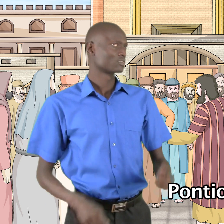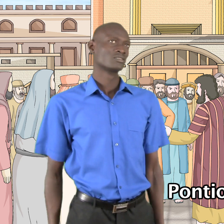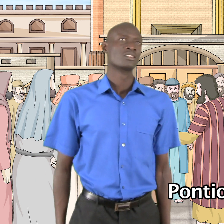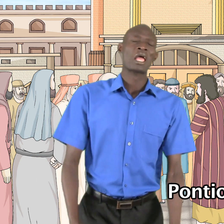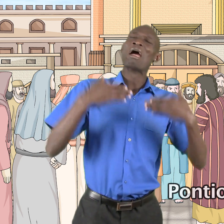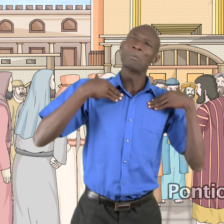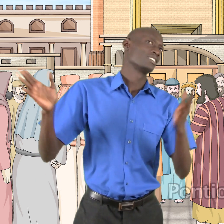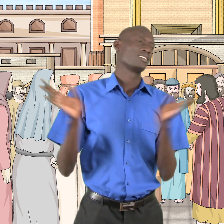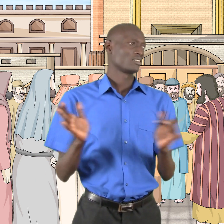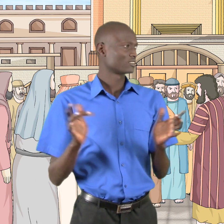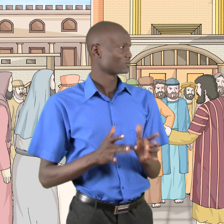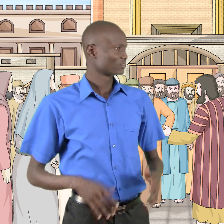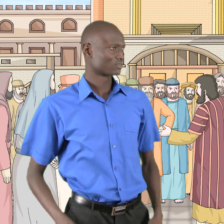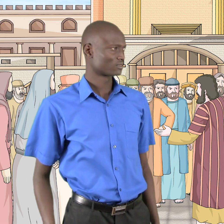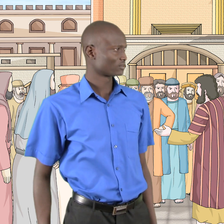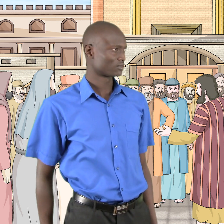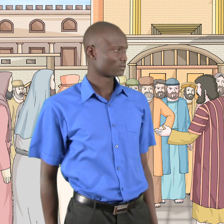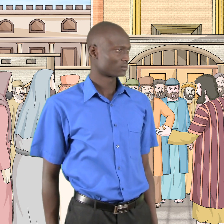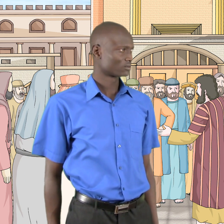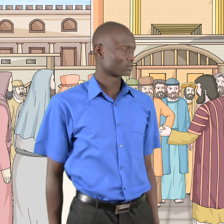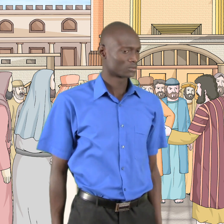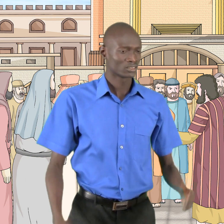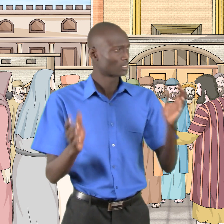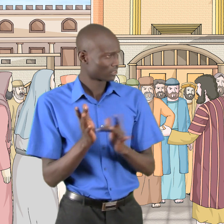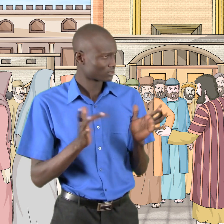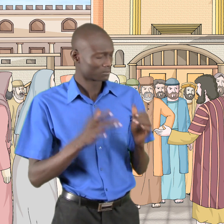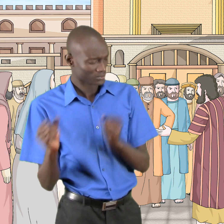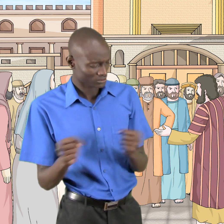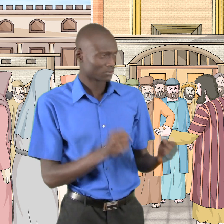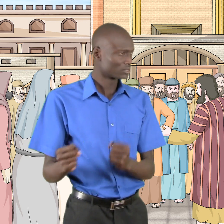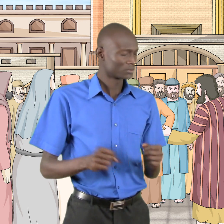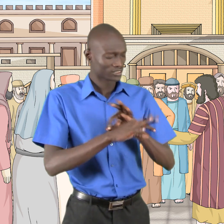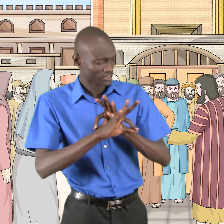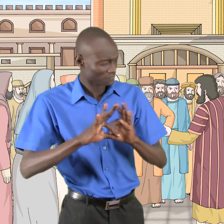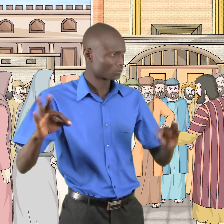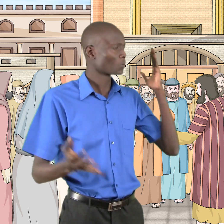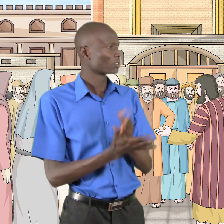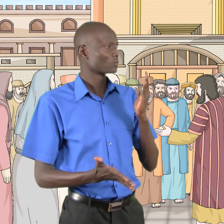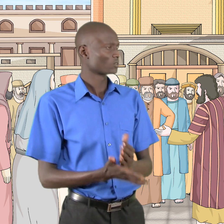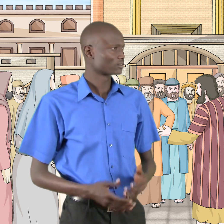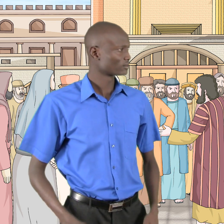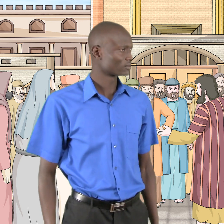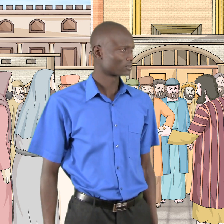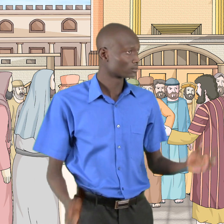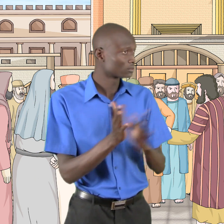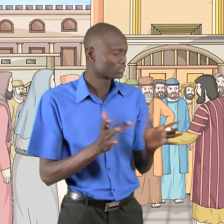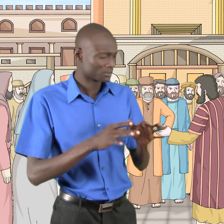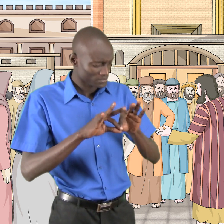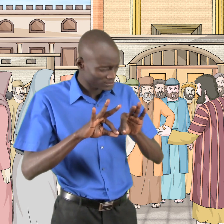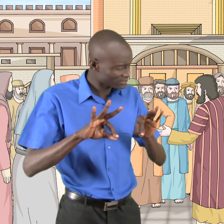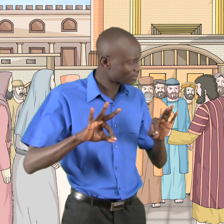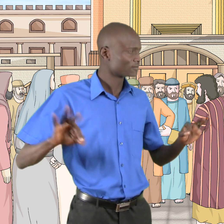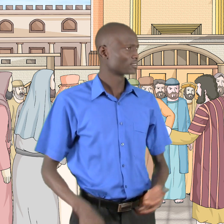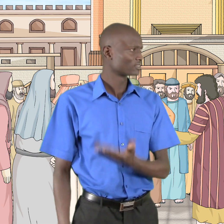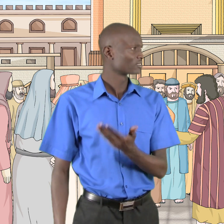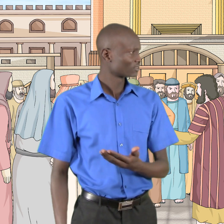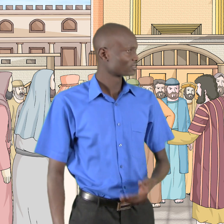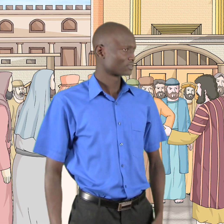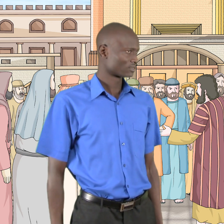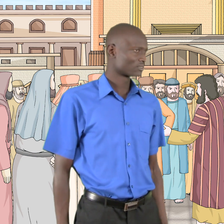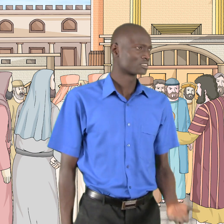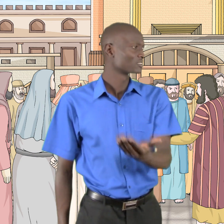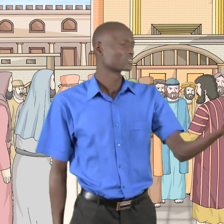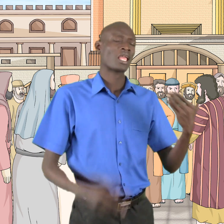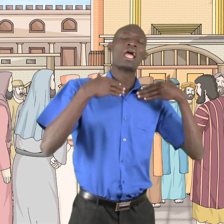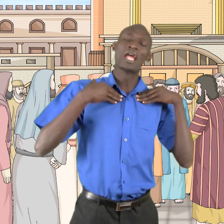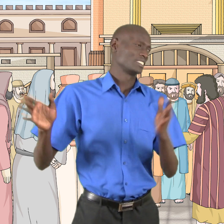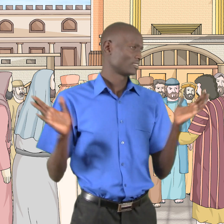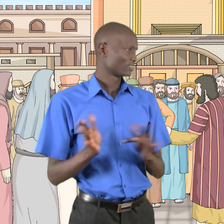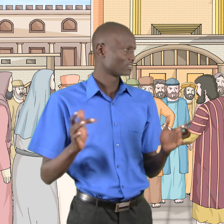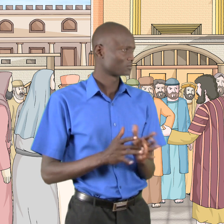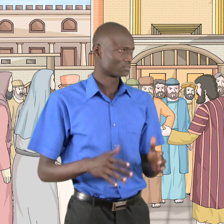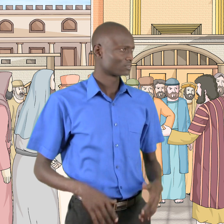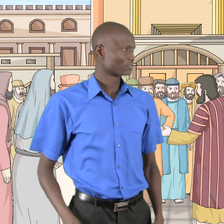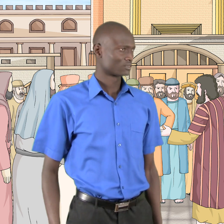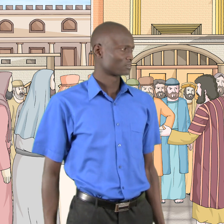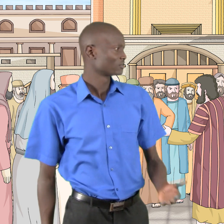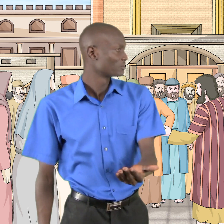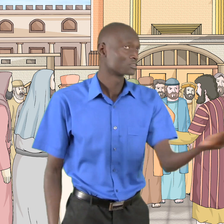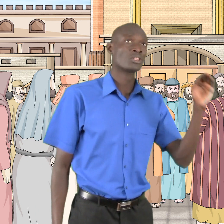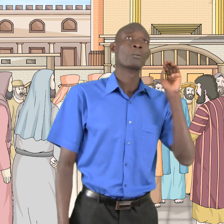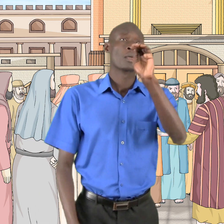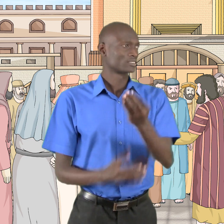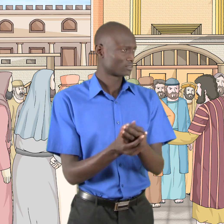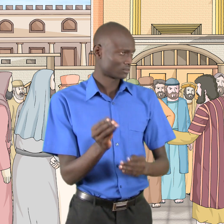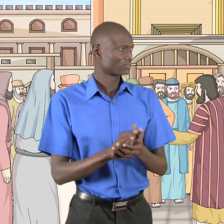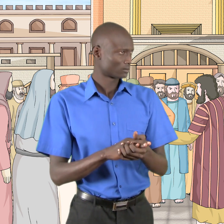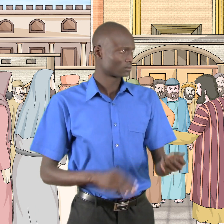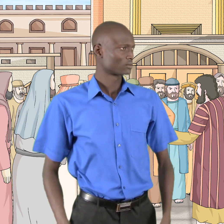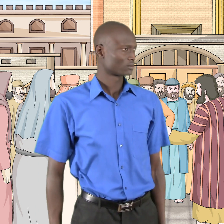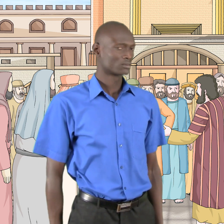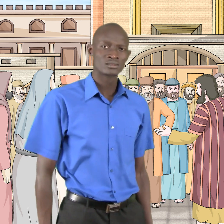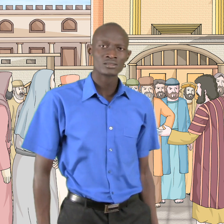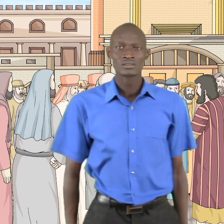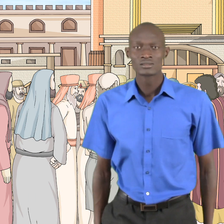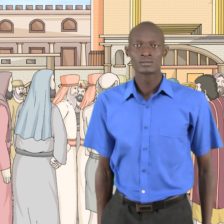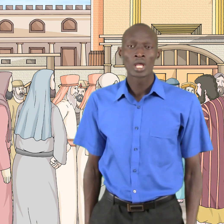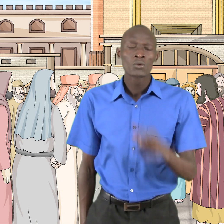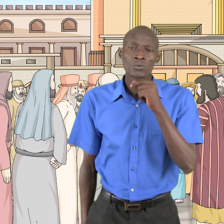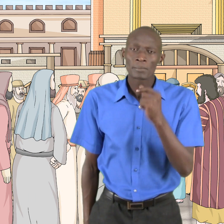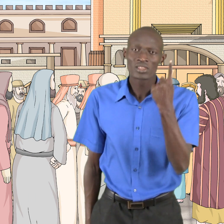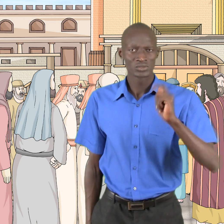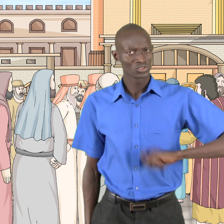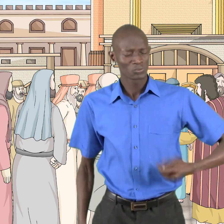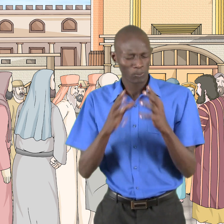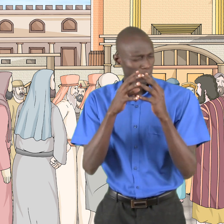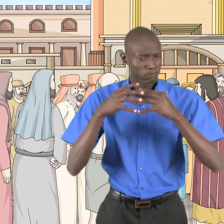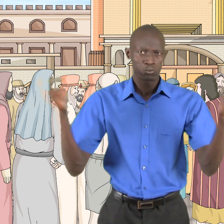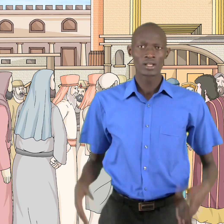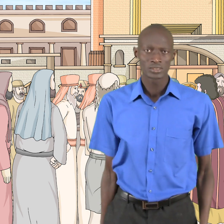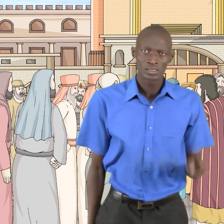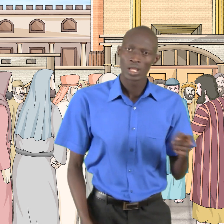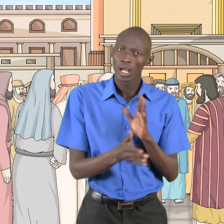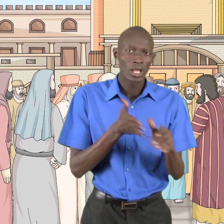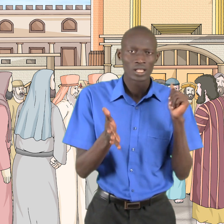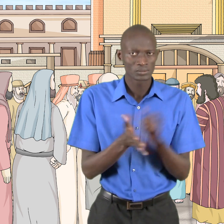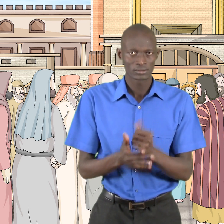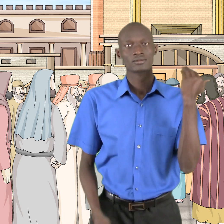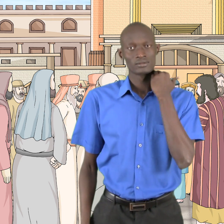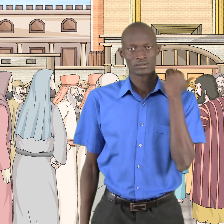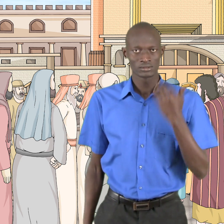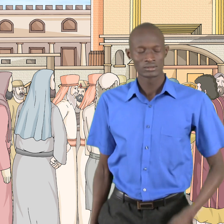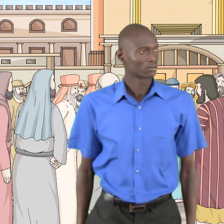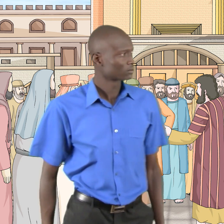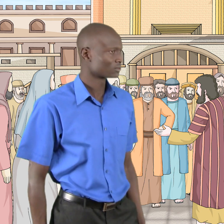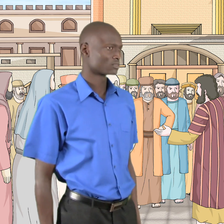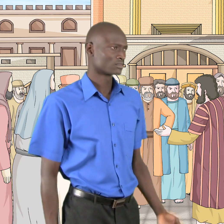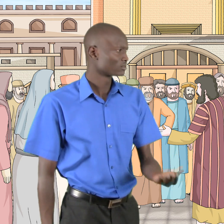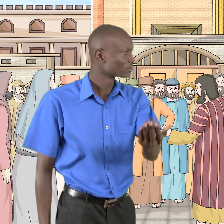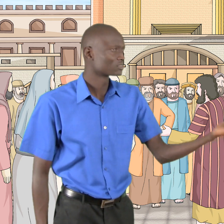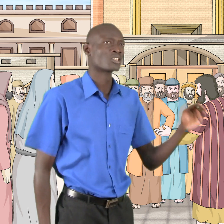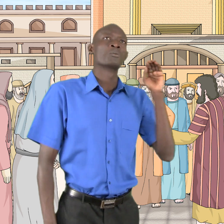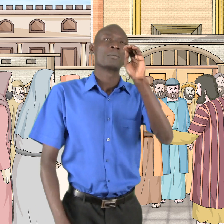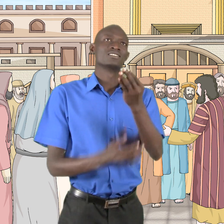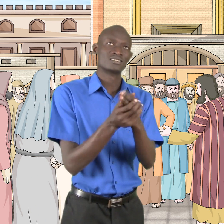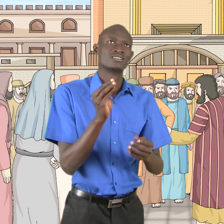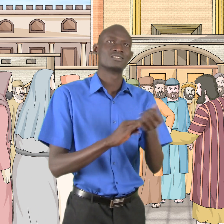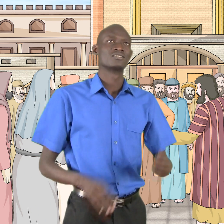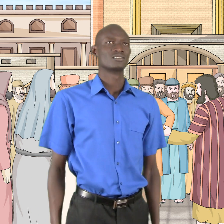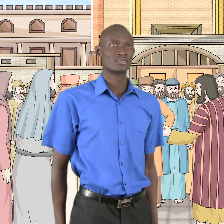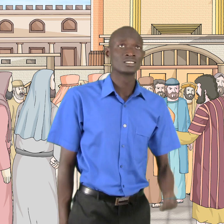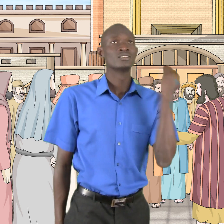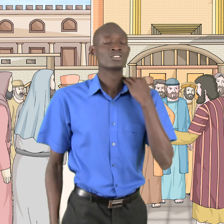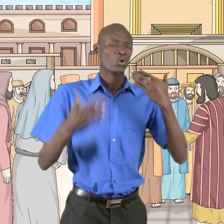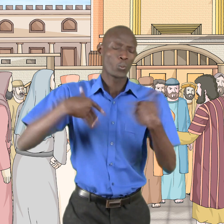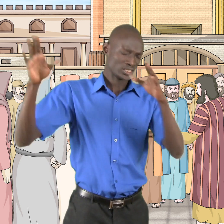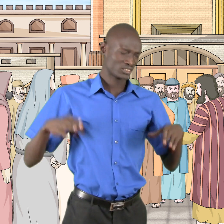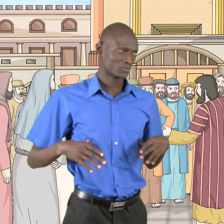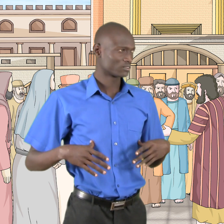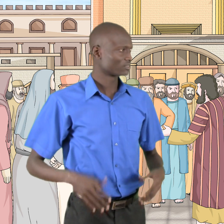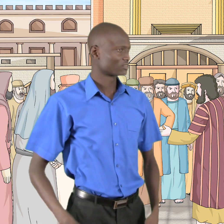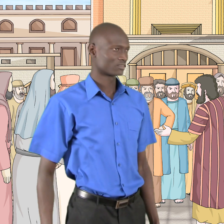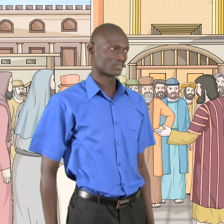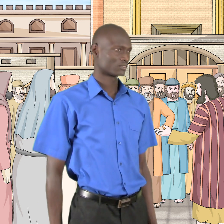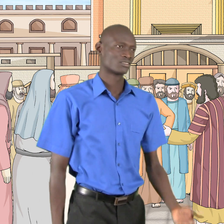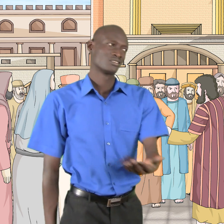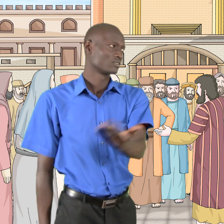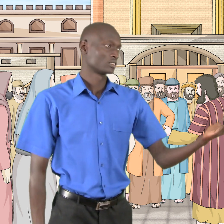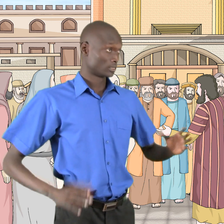You rejected the Holy and Righteous One and asked that a murderer be released to you.